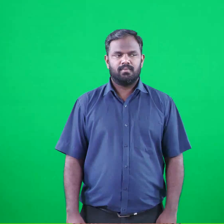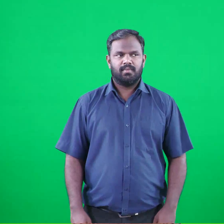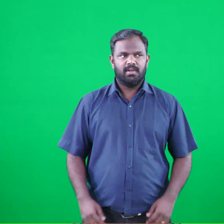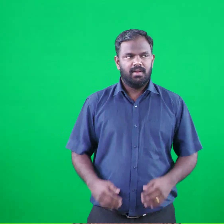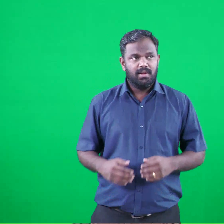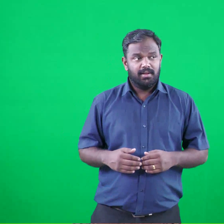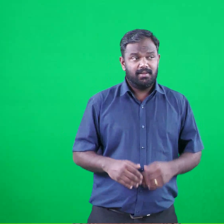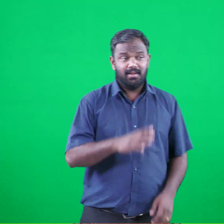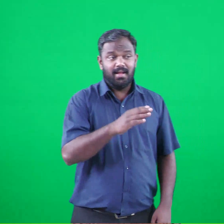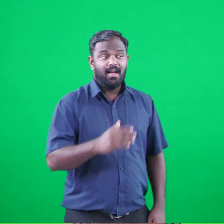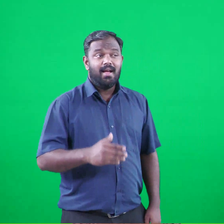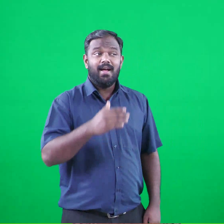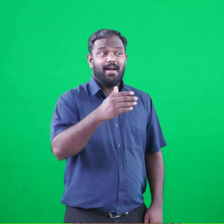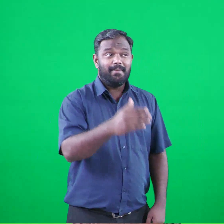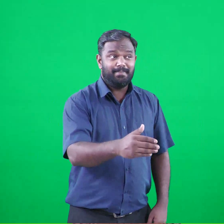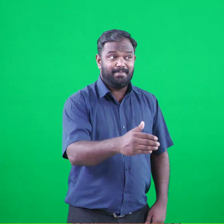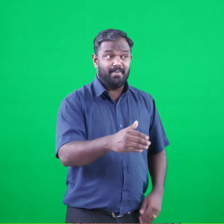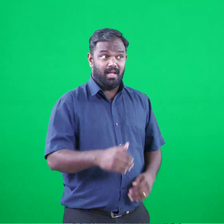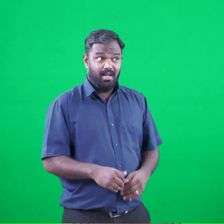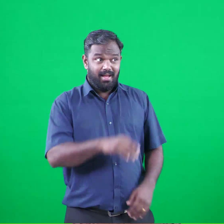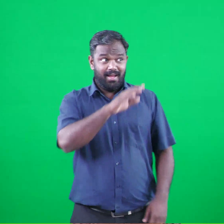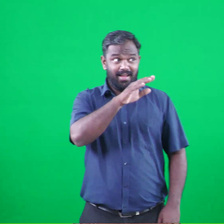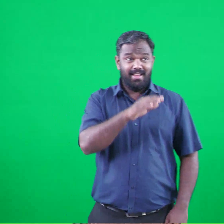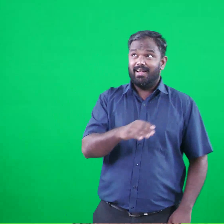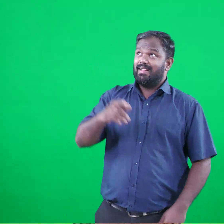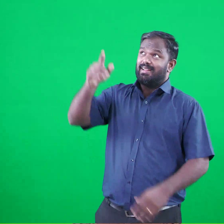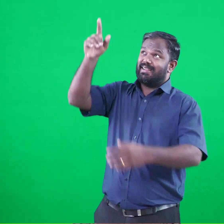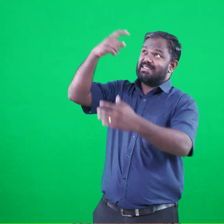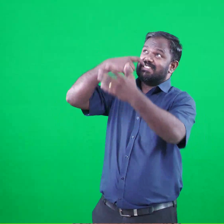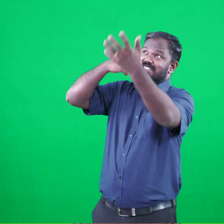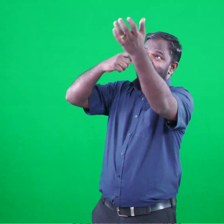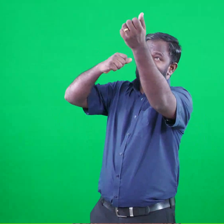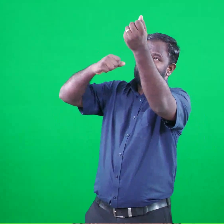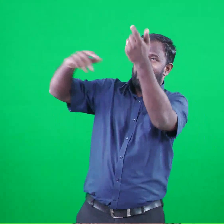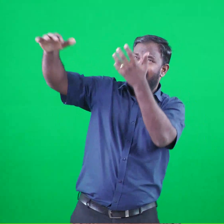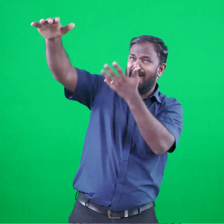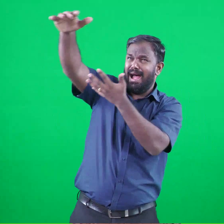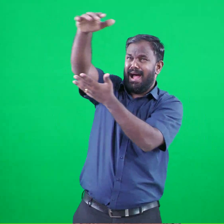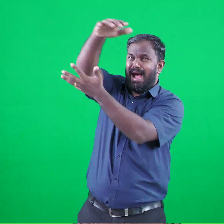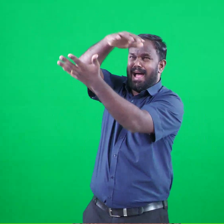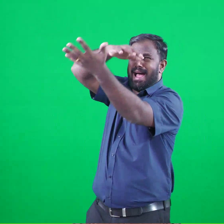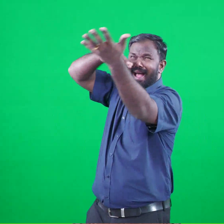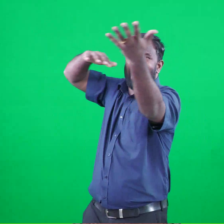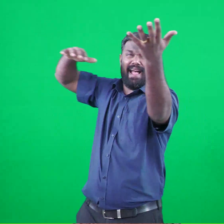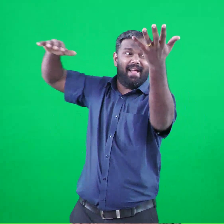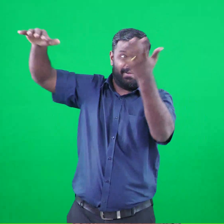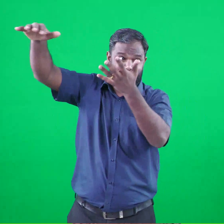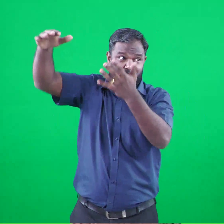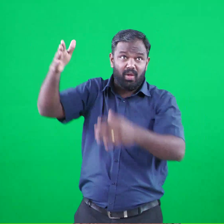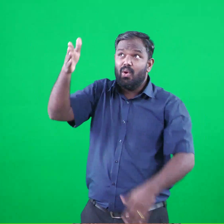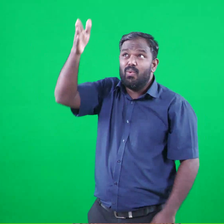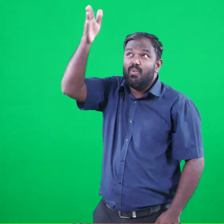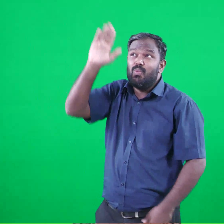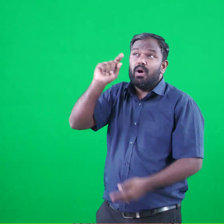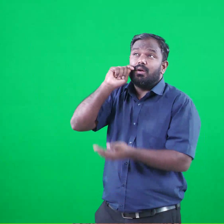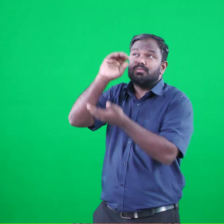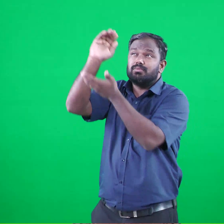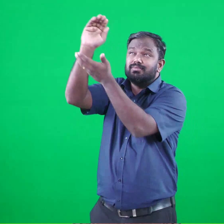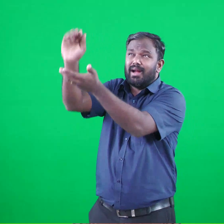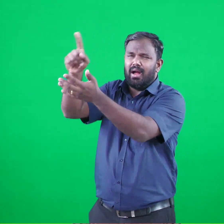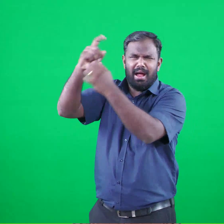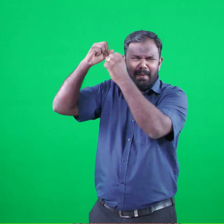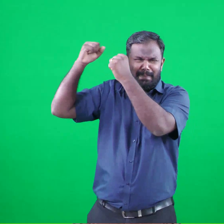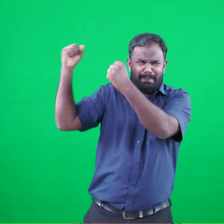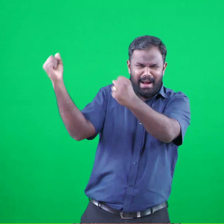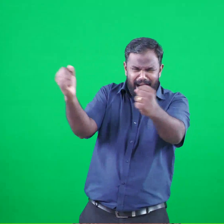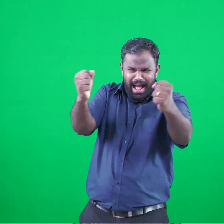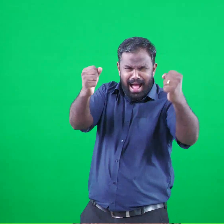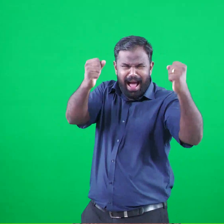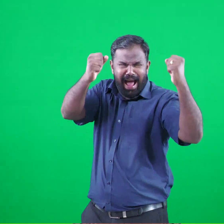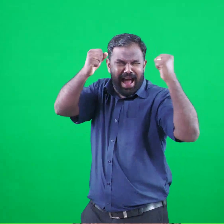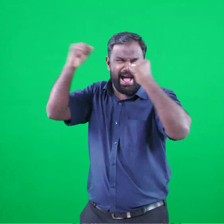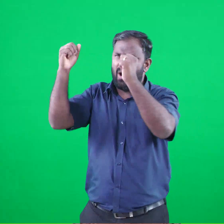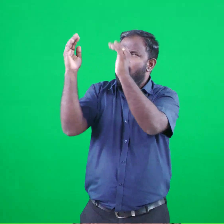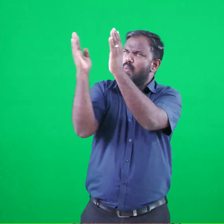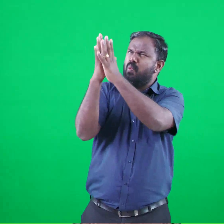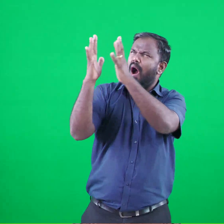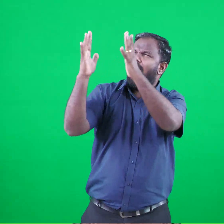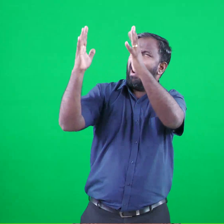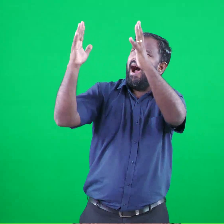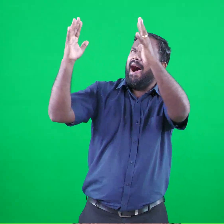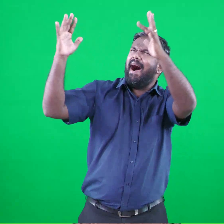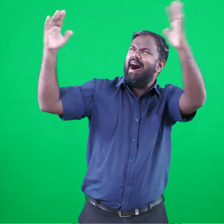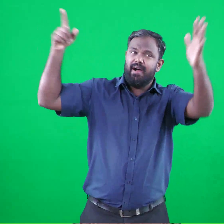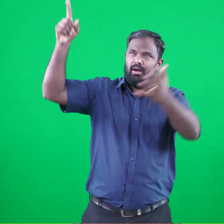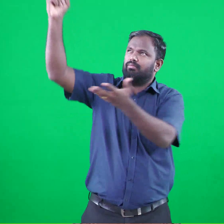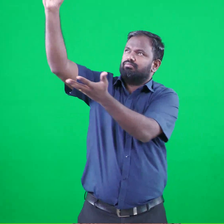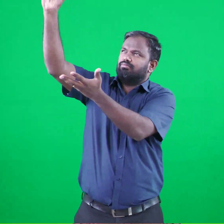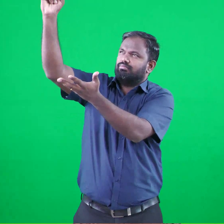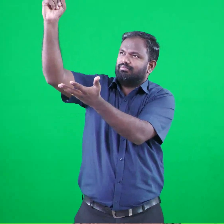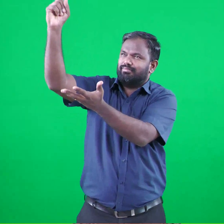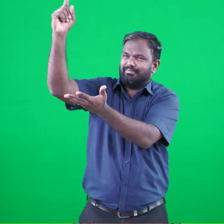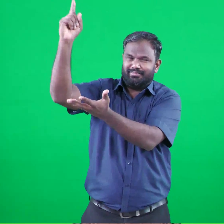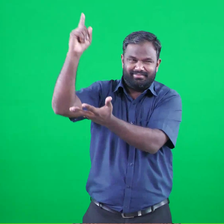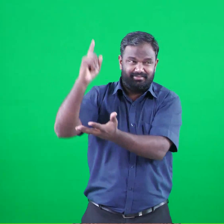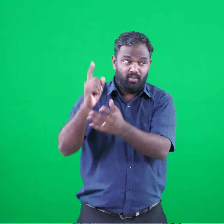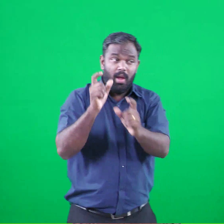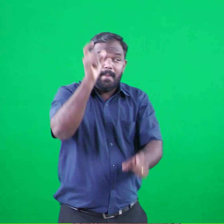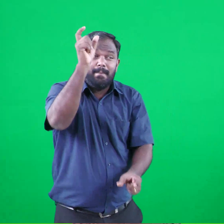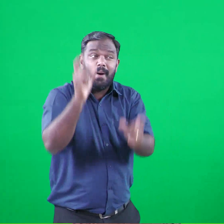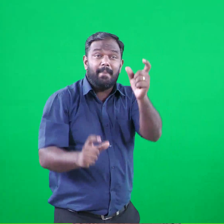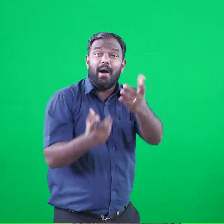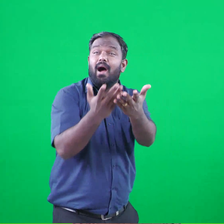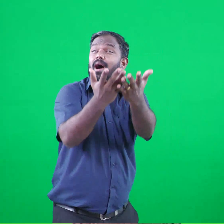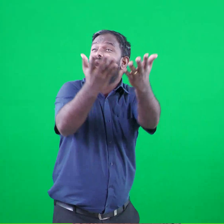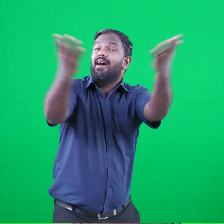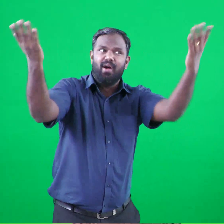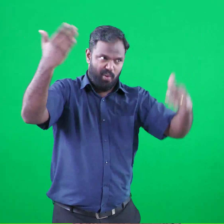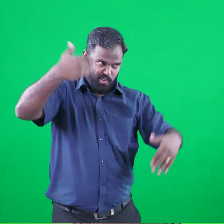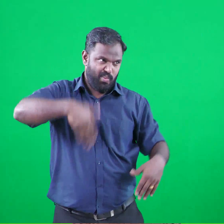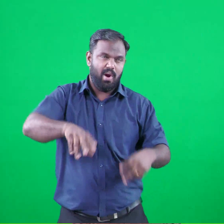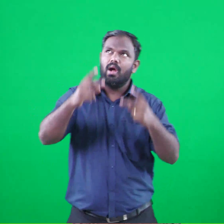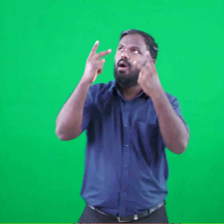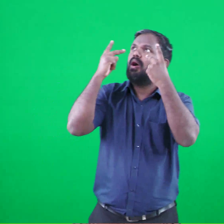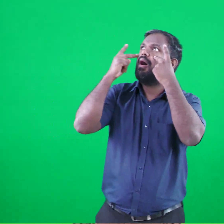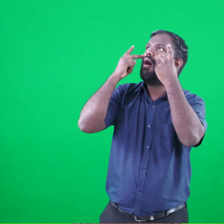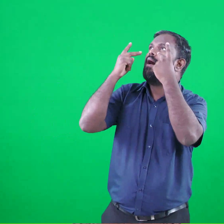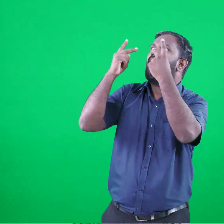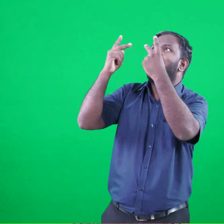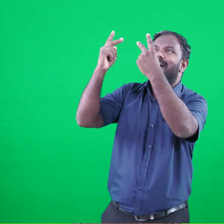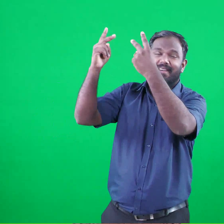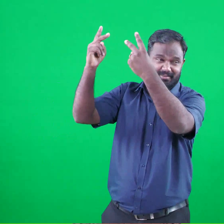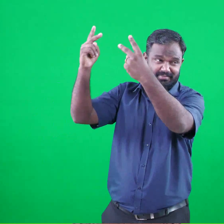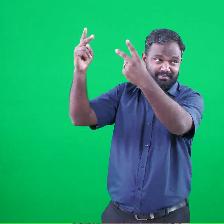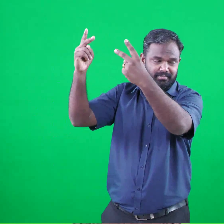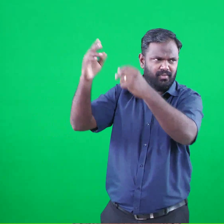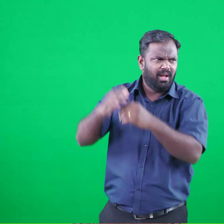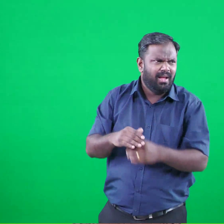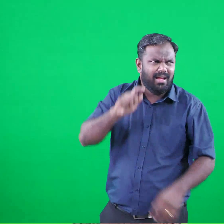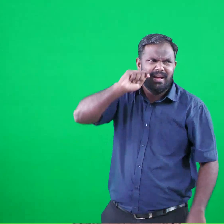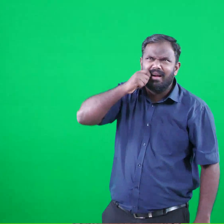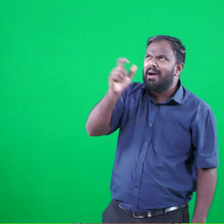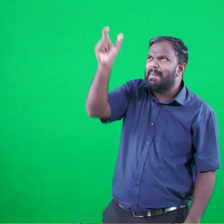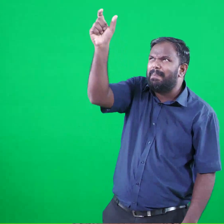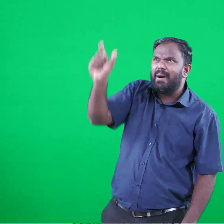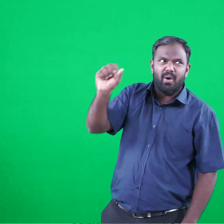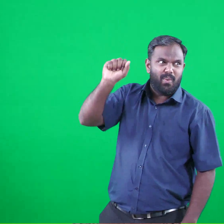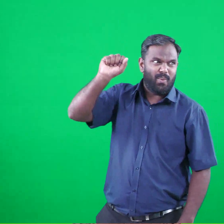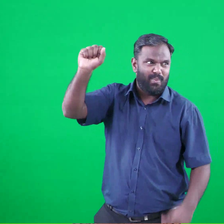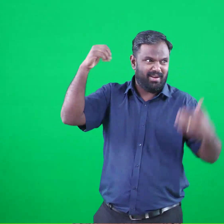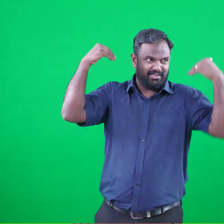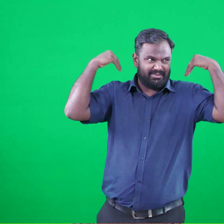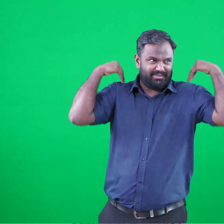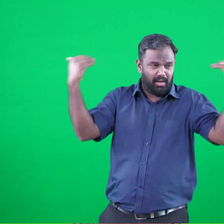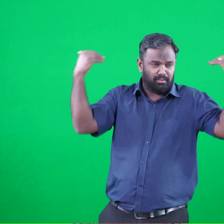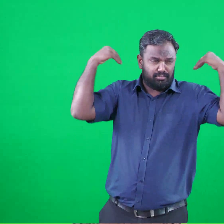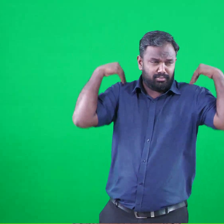At that time they will see the Son of Man coming in the clouds with great power and glory.